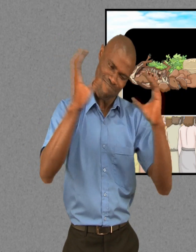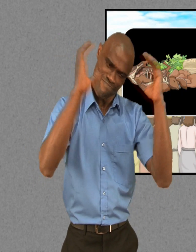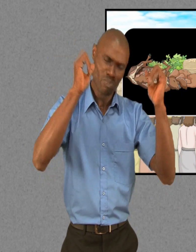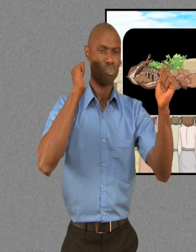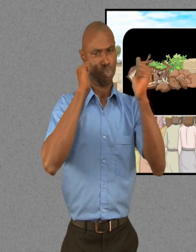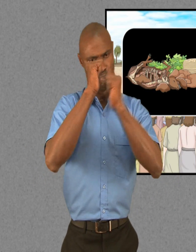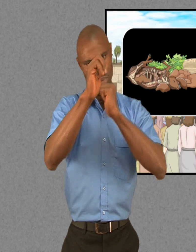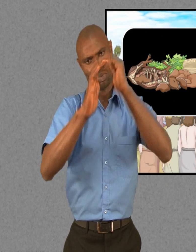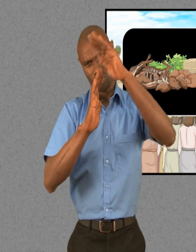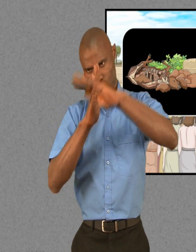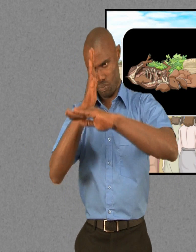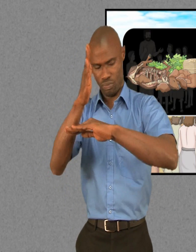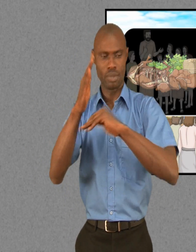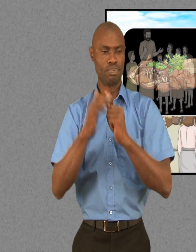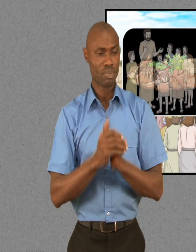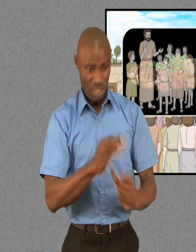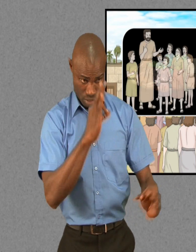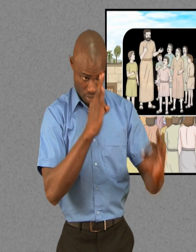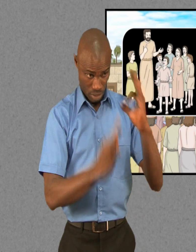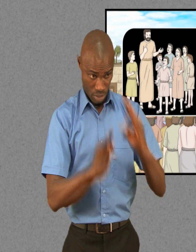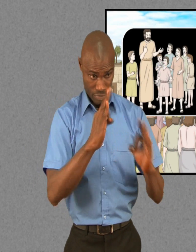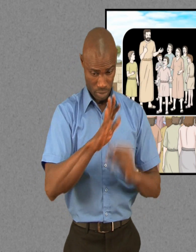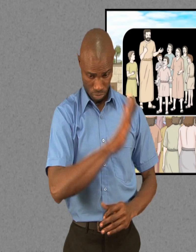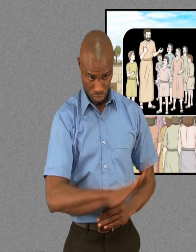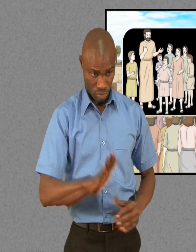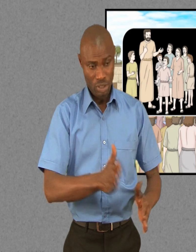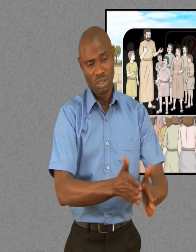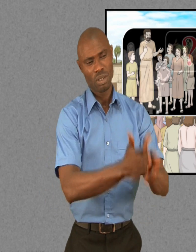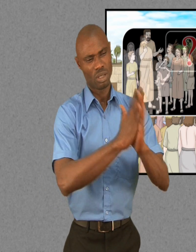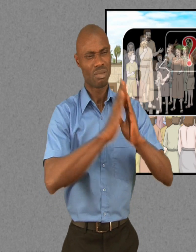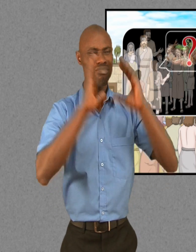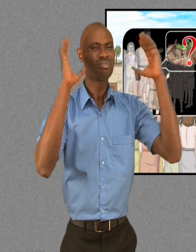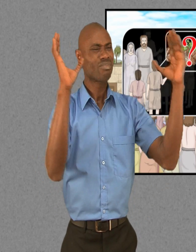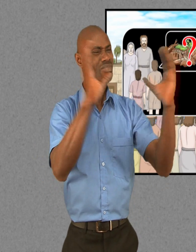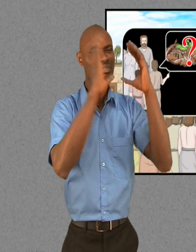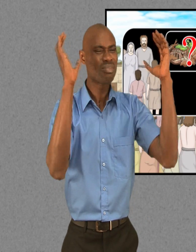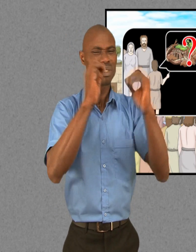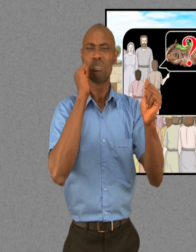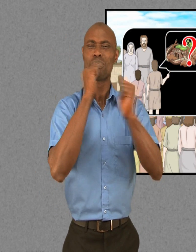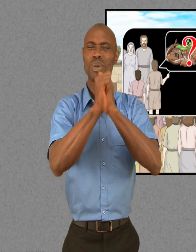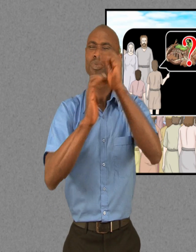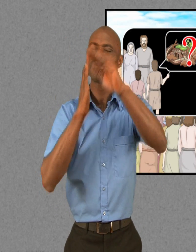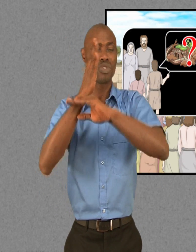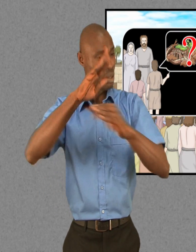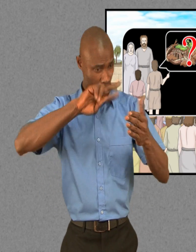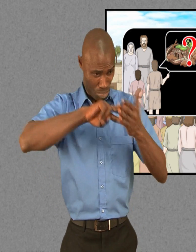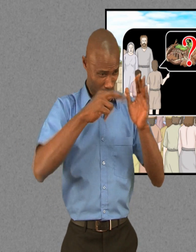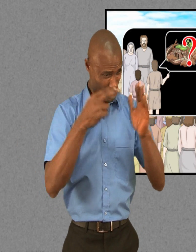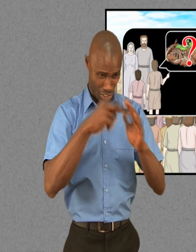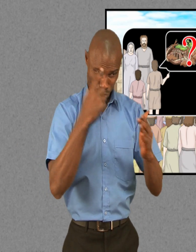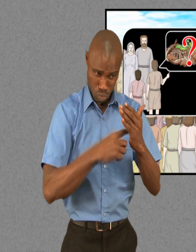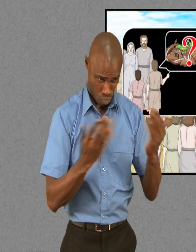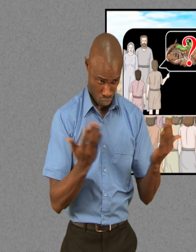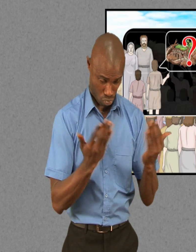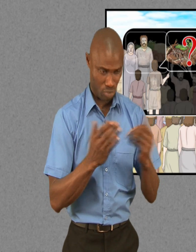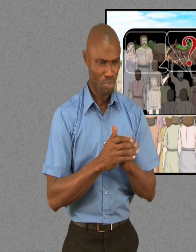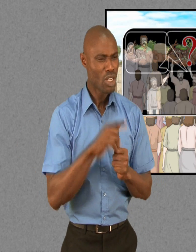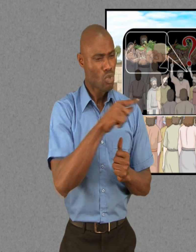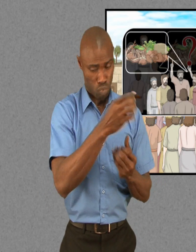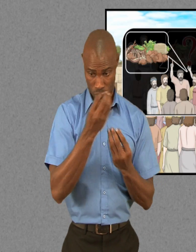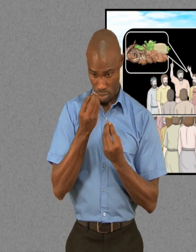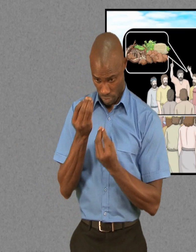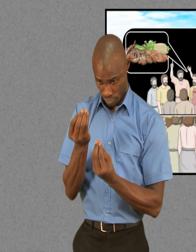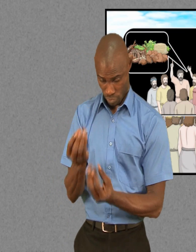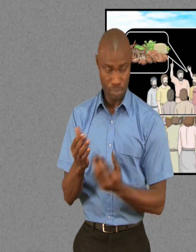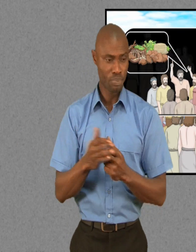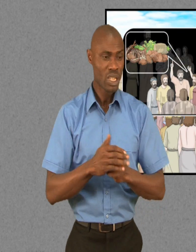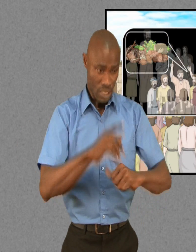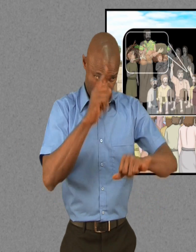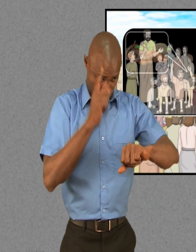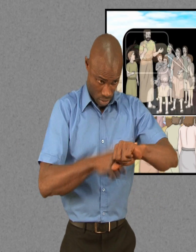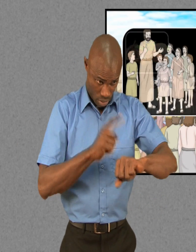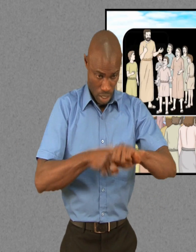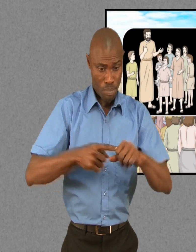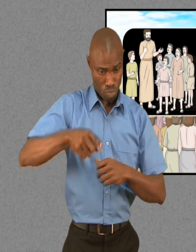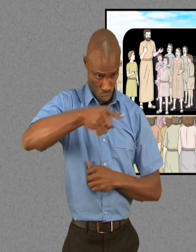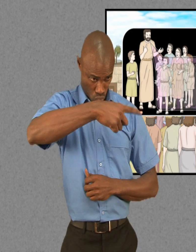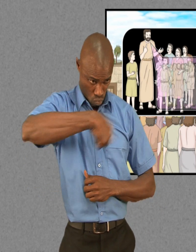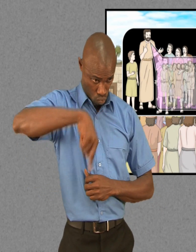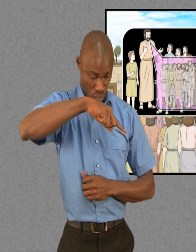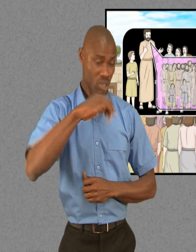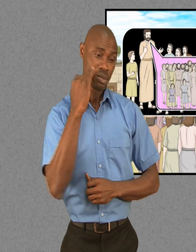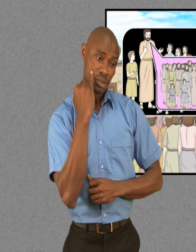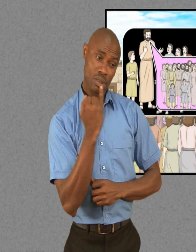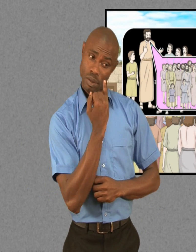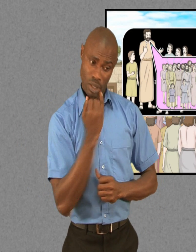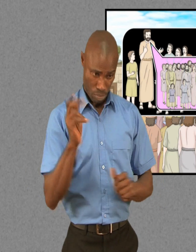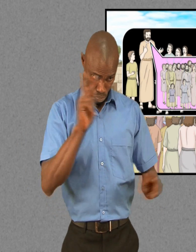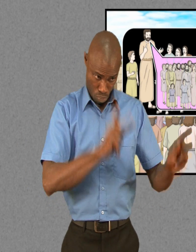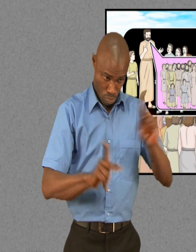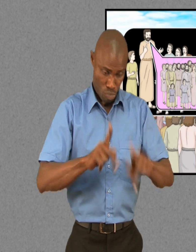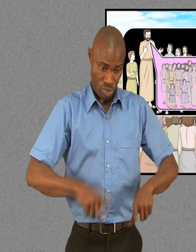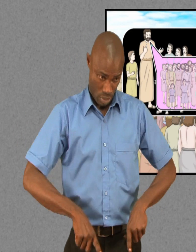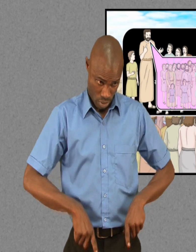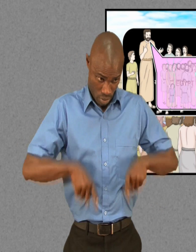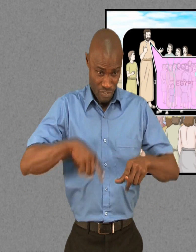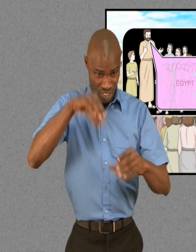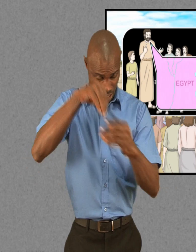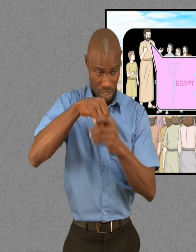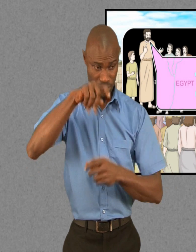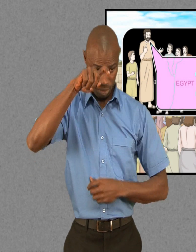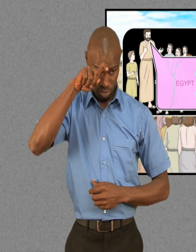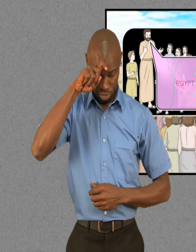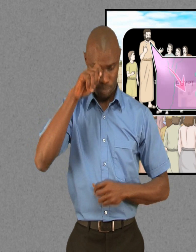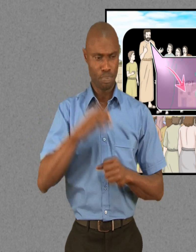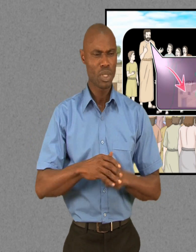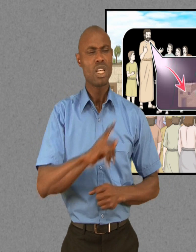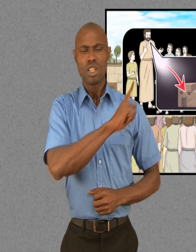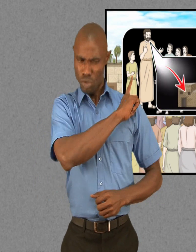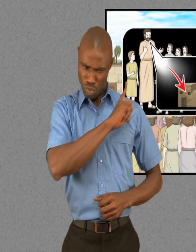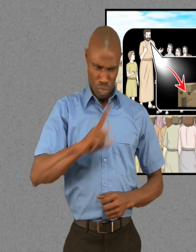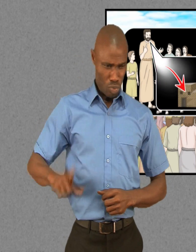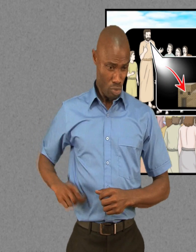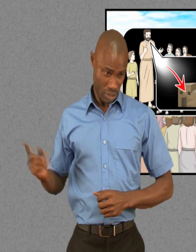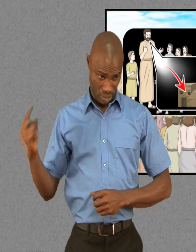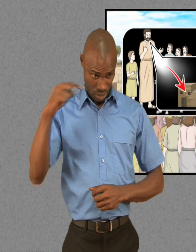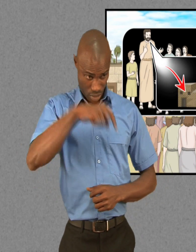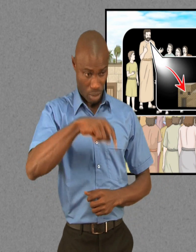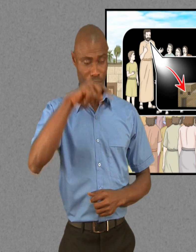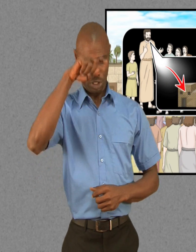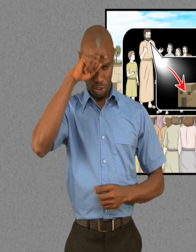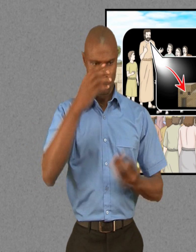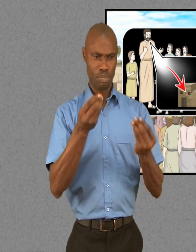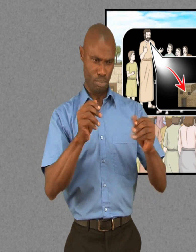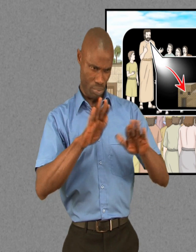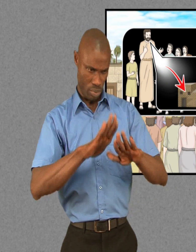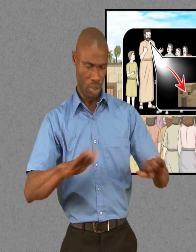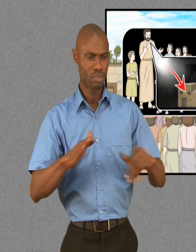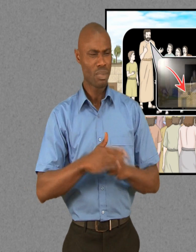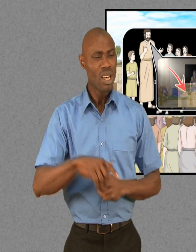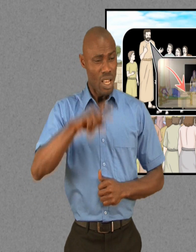When your children ask you, ‘What does this service mean to you?’